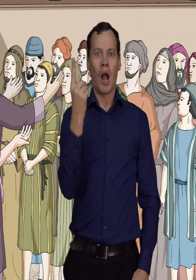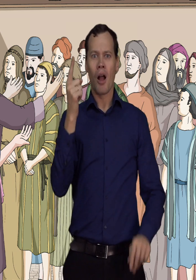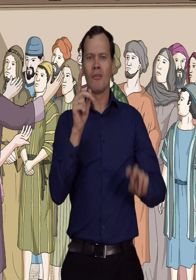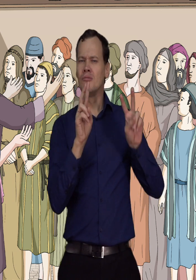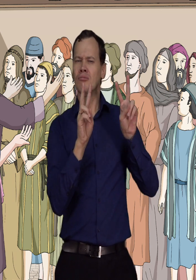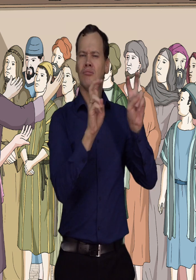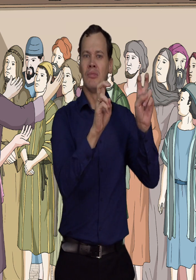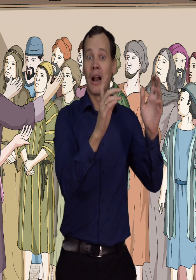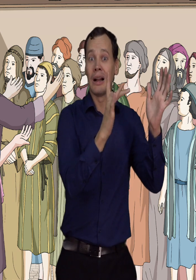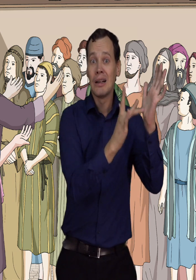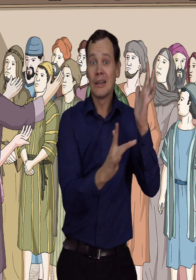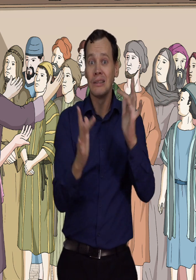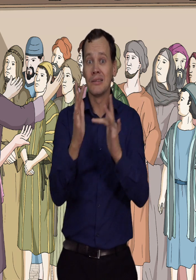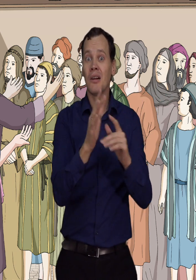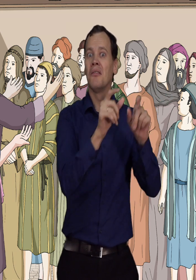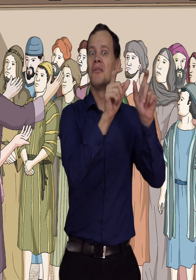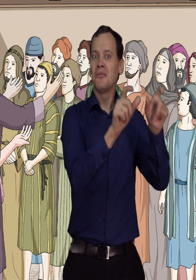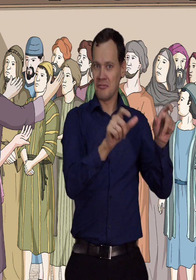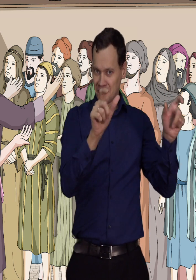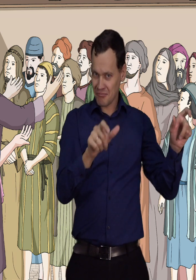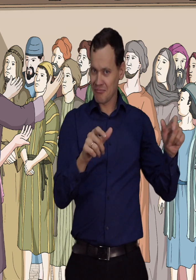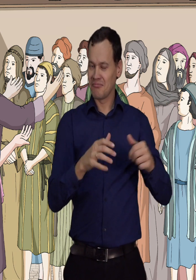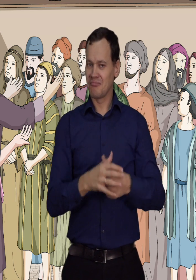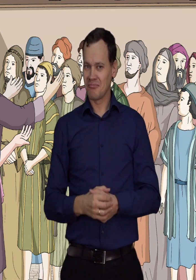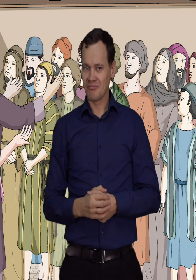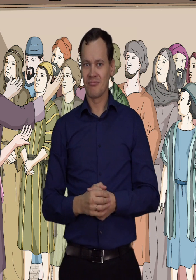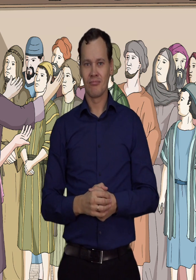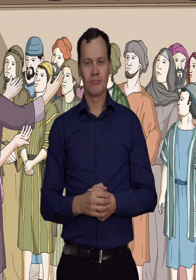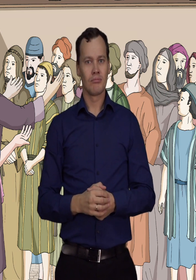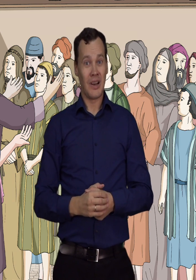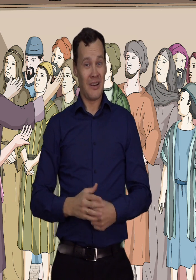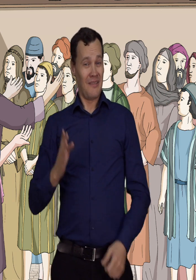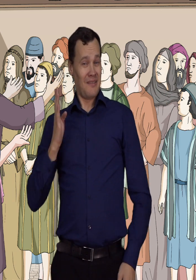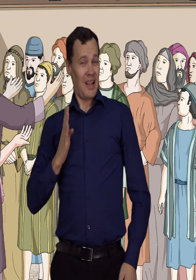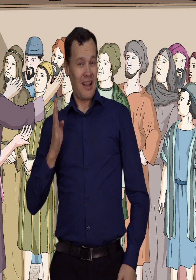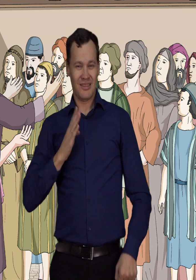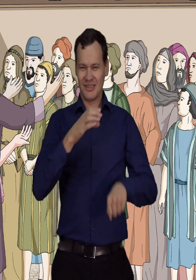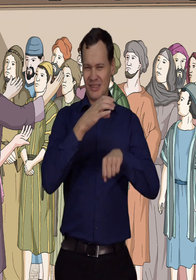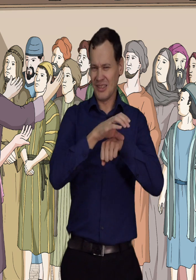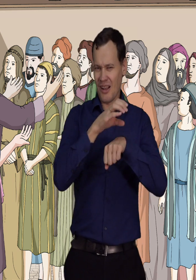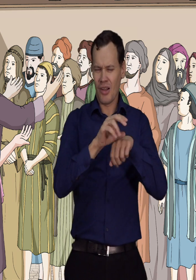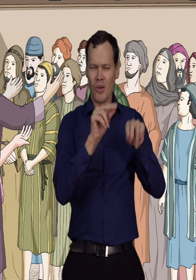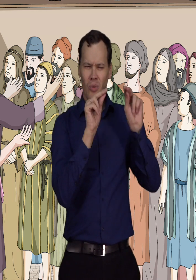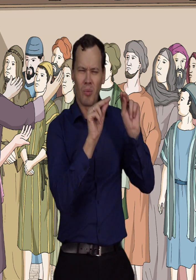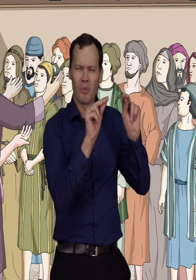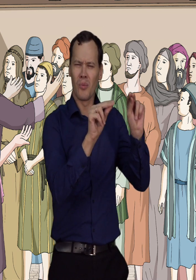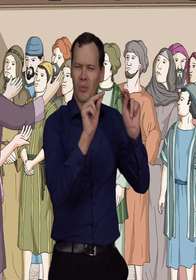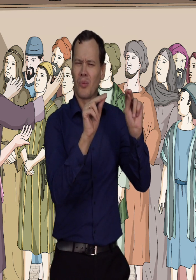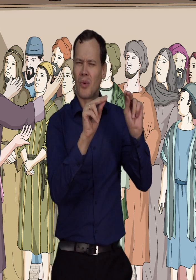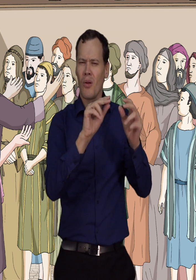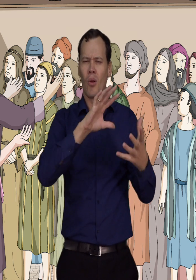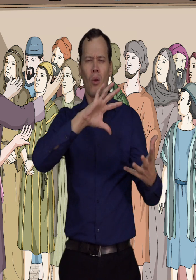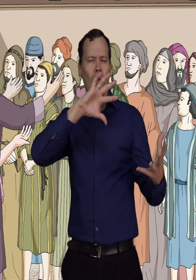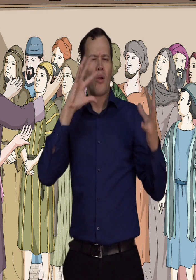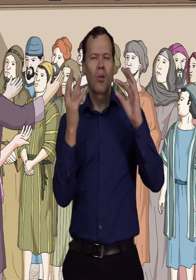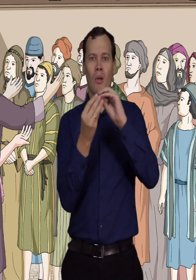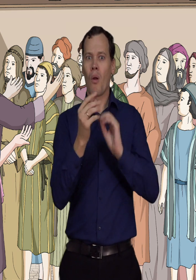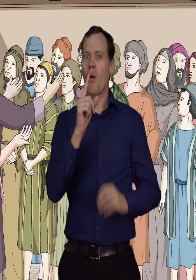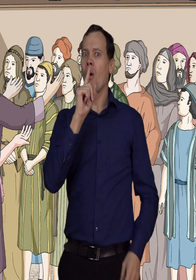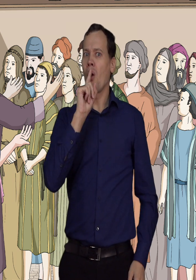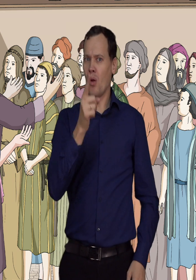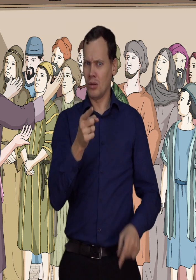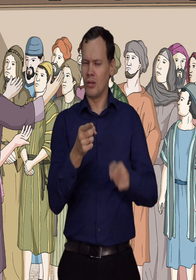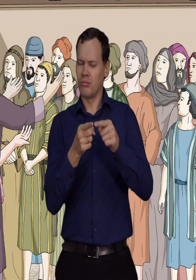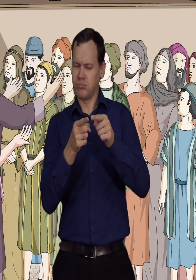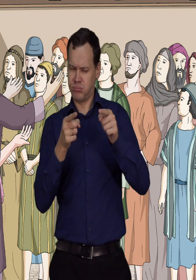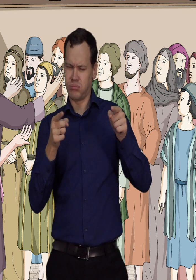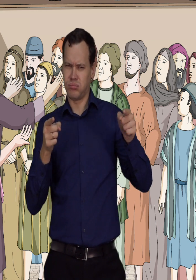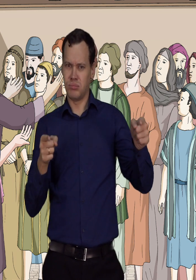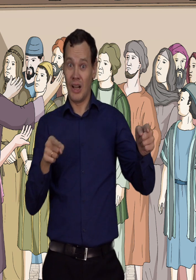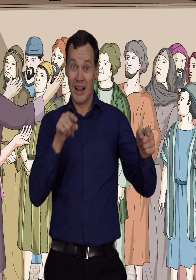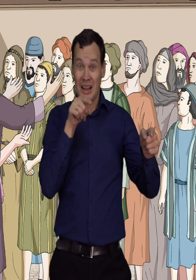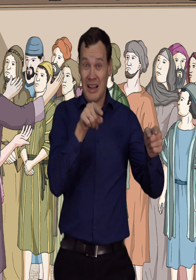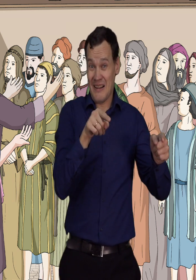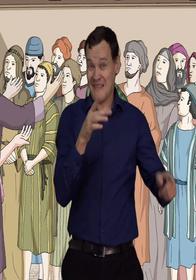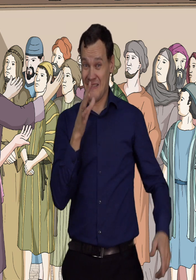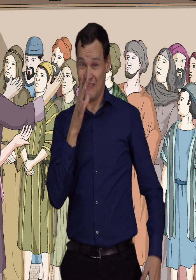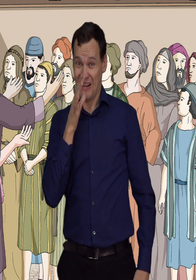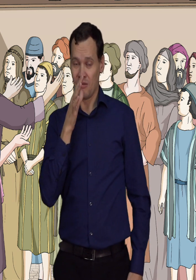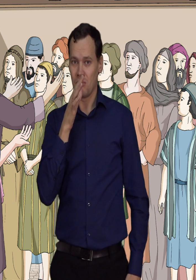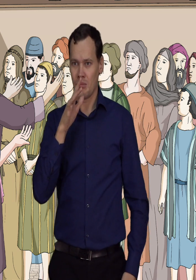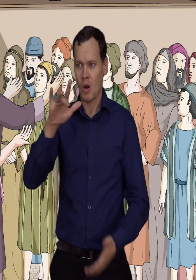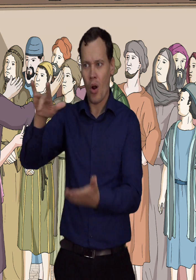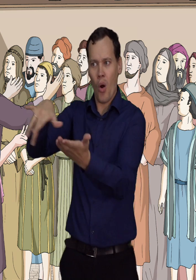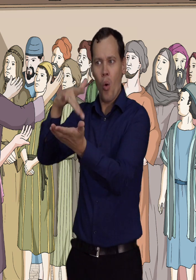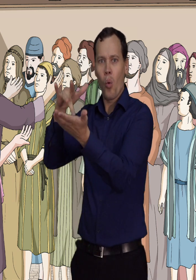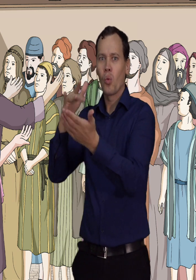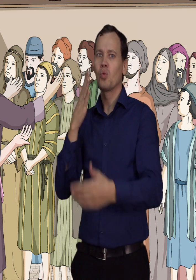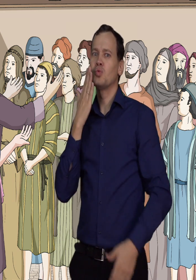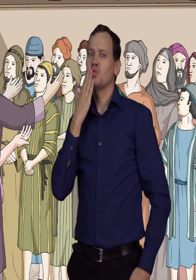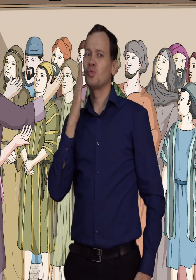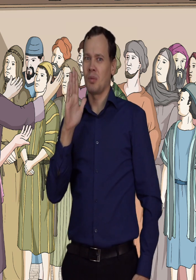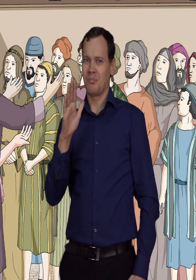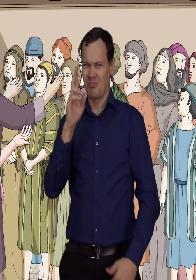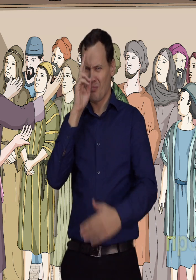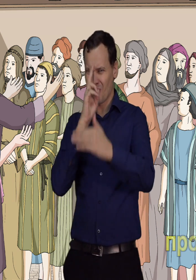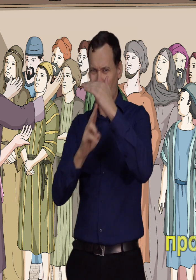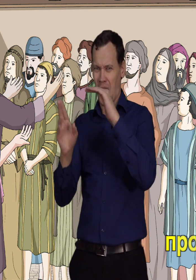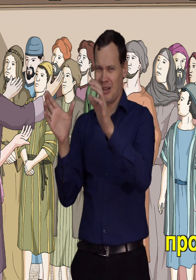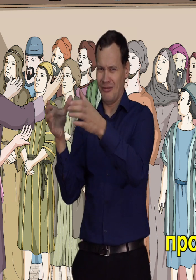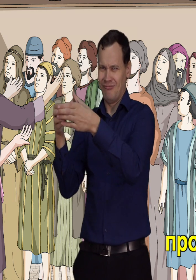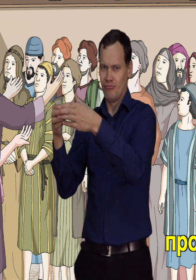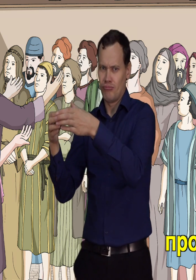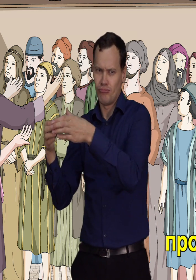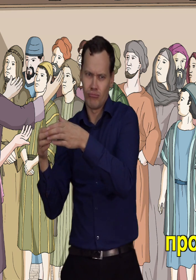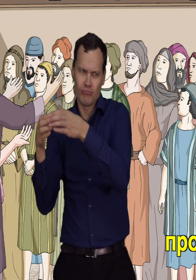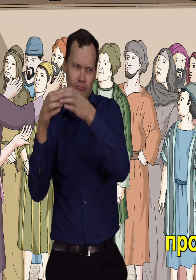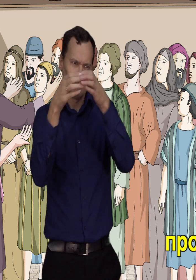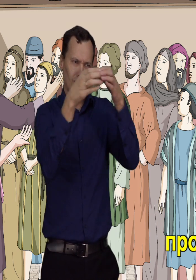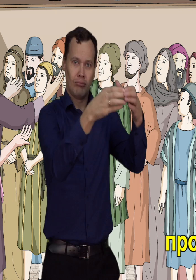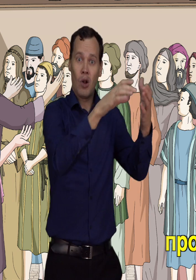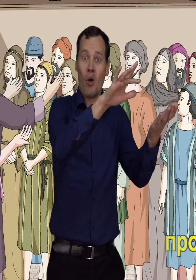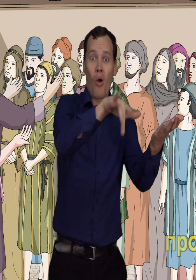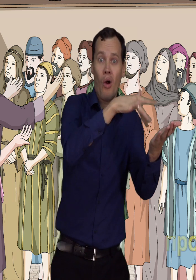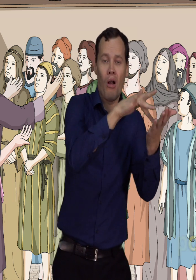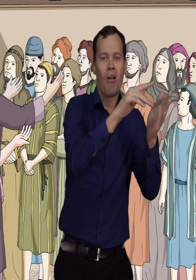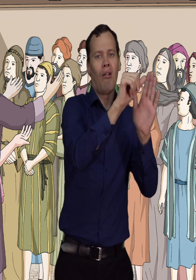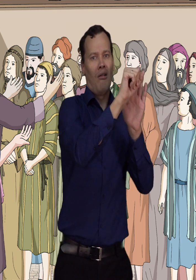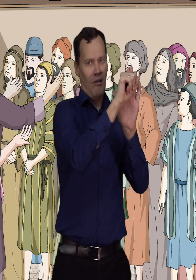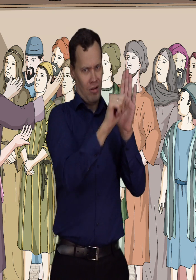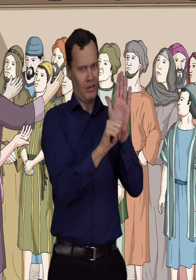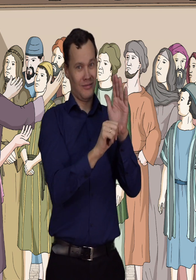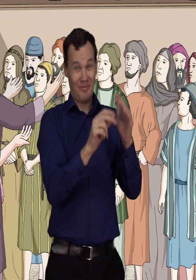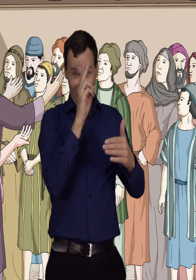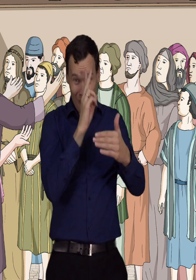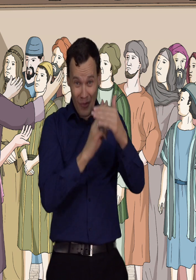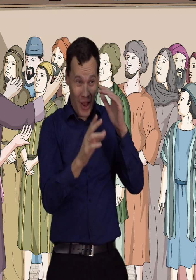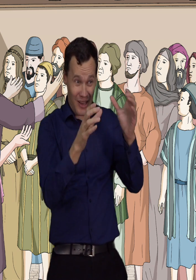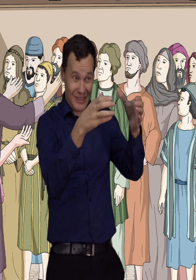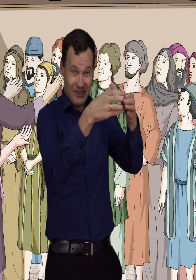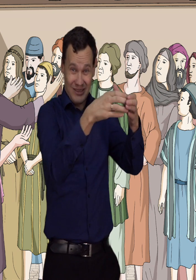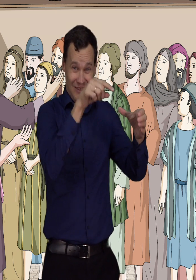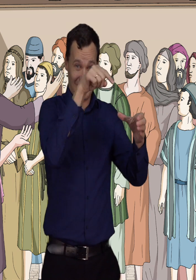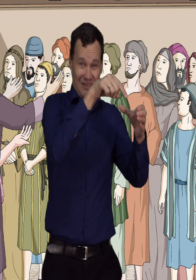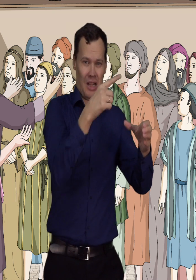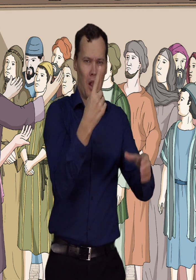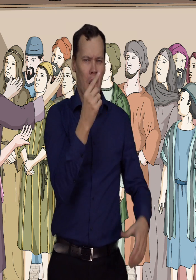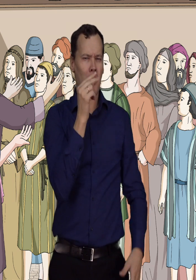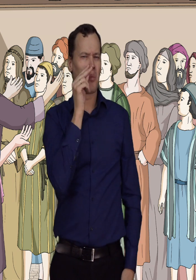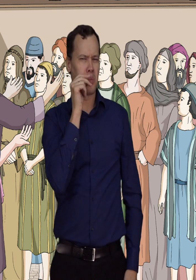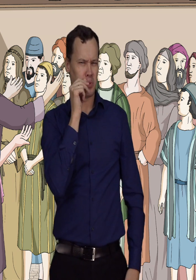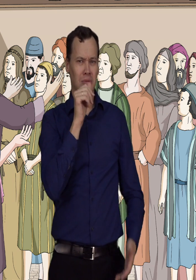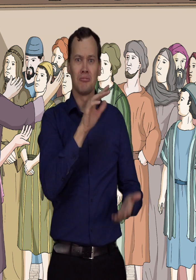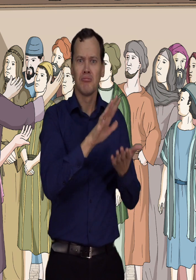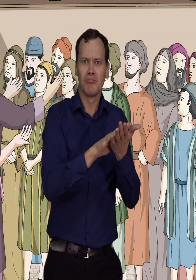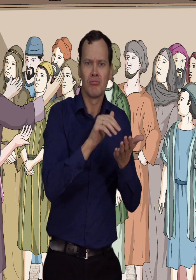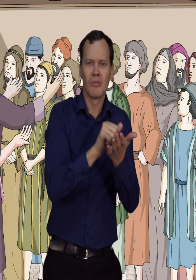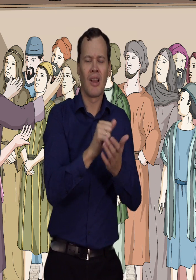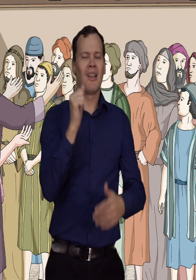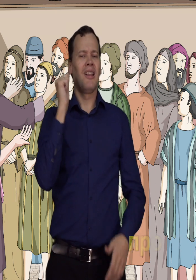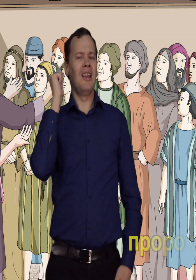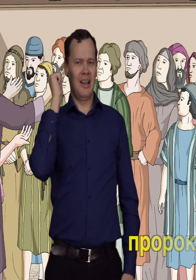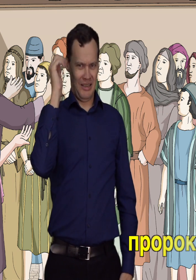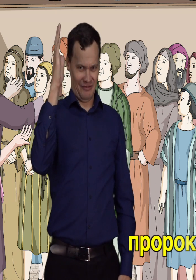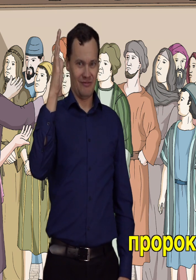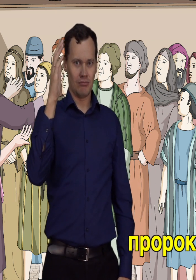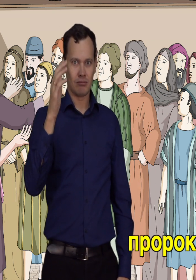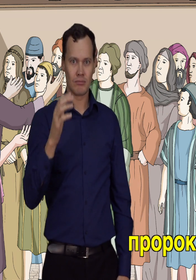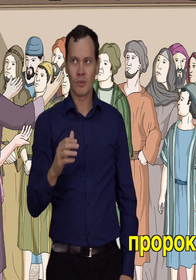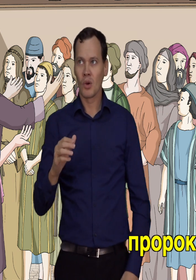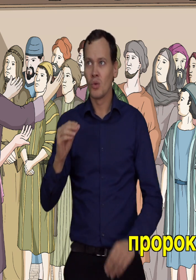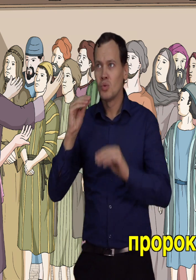The disciples were first called Christians at Antioch. In those days some prophets came down from Jerusalem to Antioch.